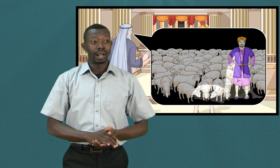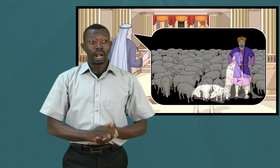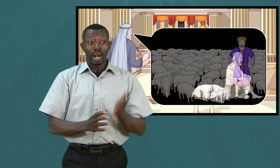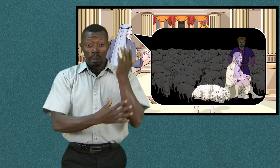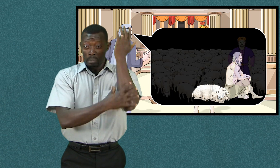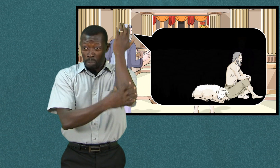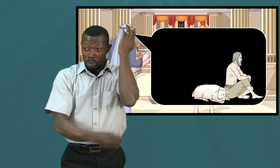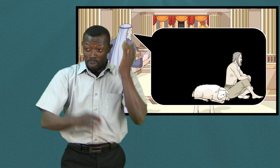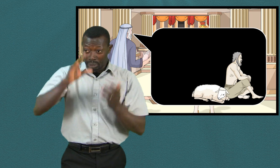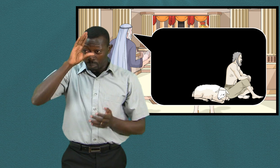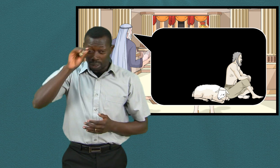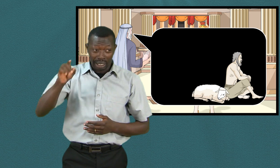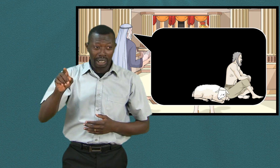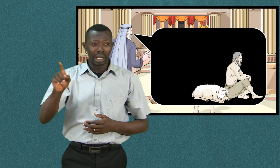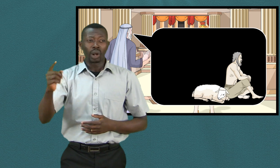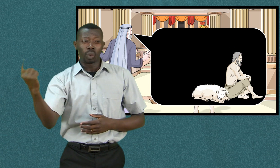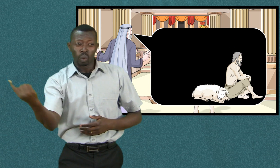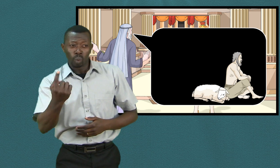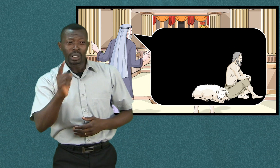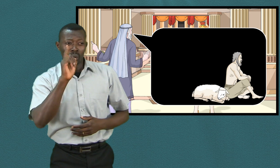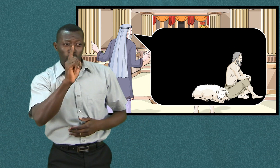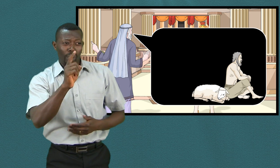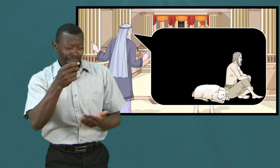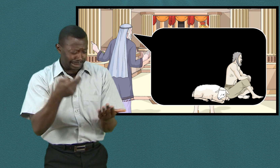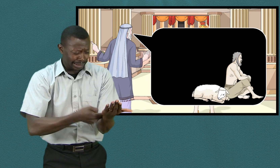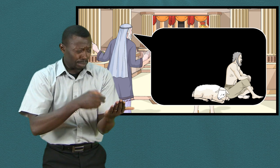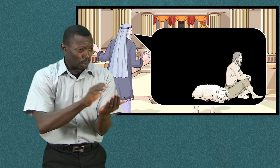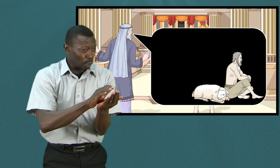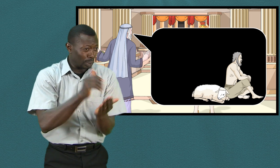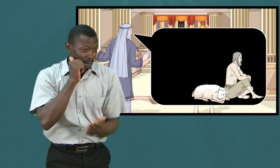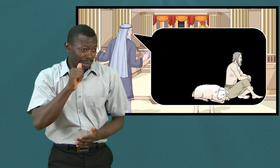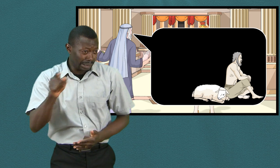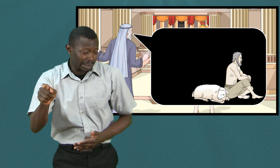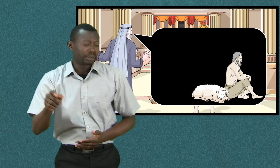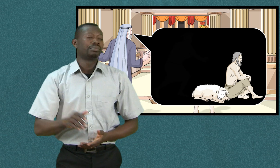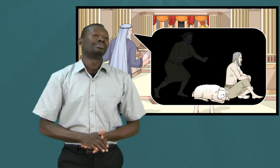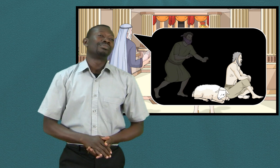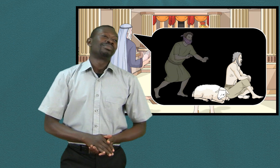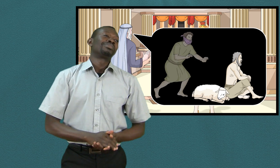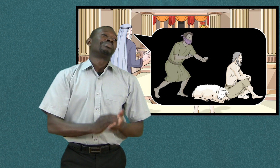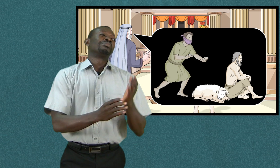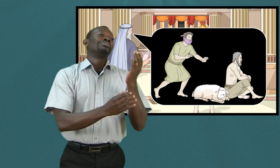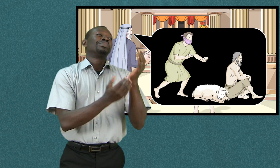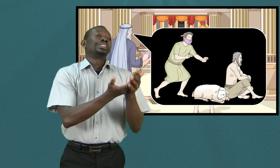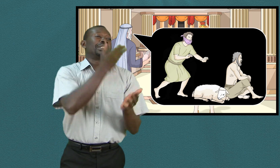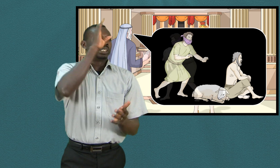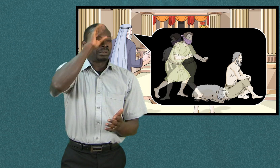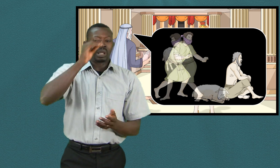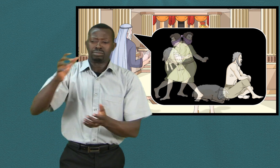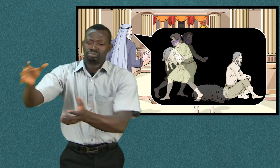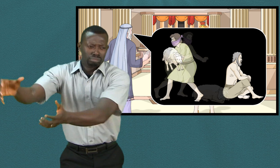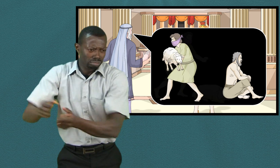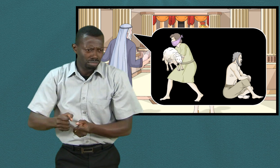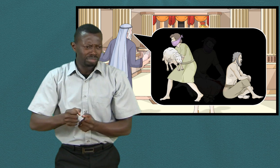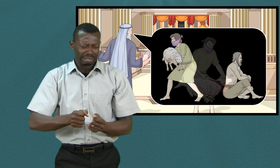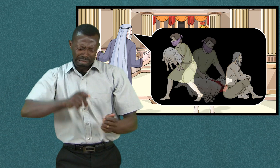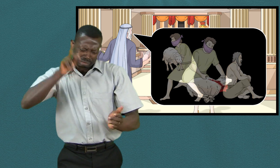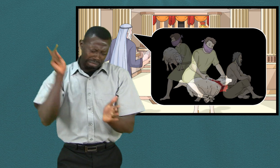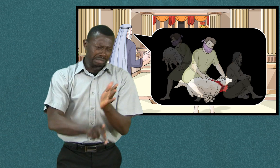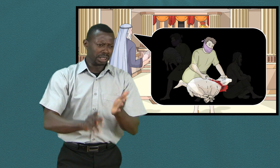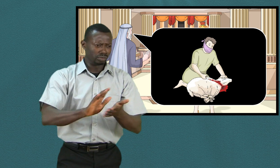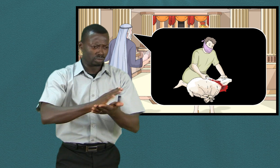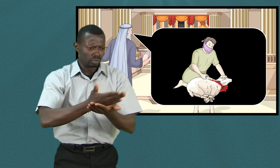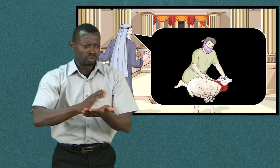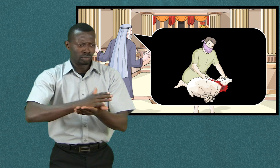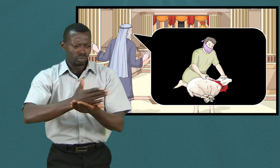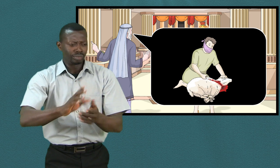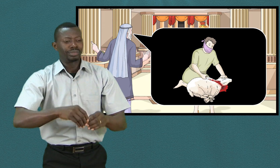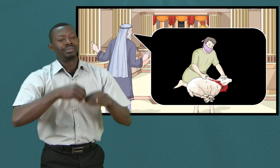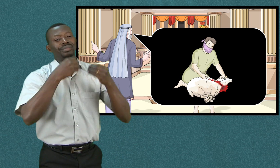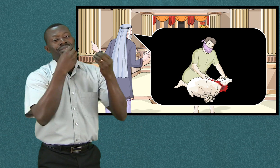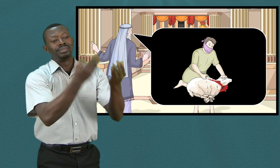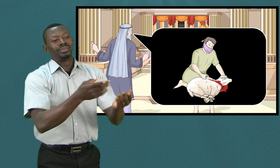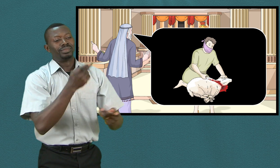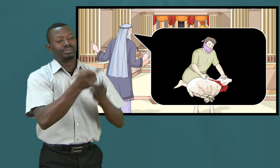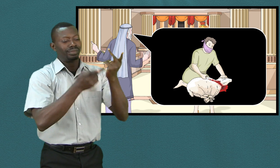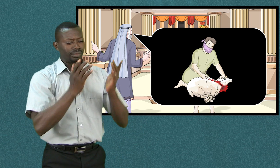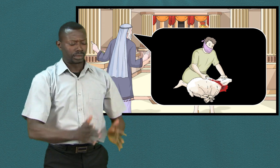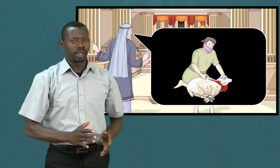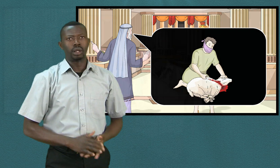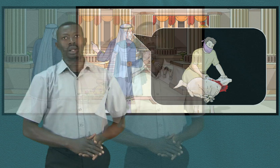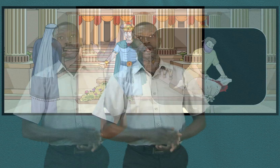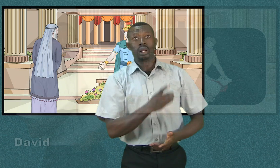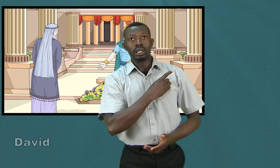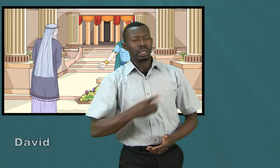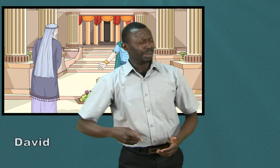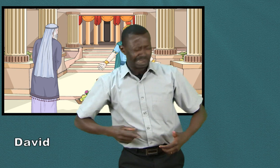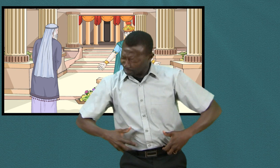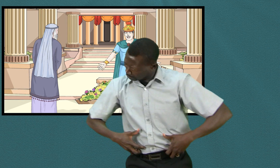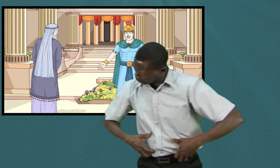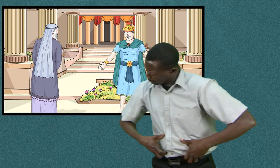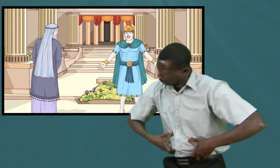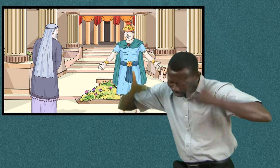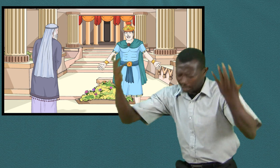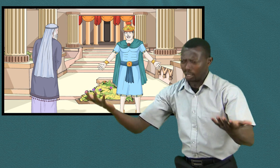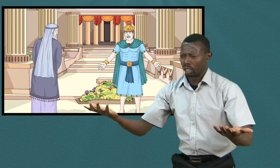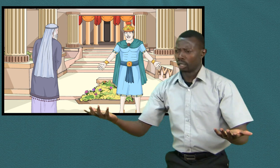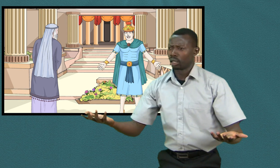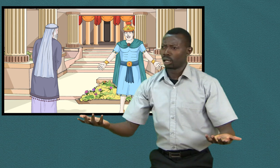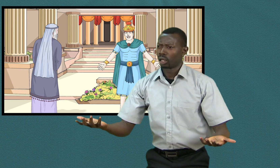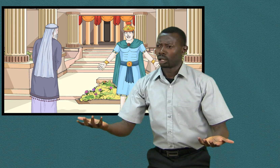Instead, he took the poor man’s lamb and prepared it for his guest.”